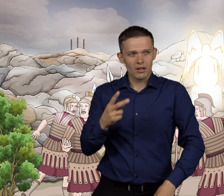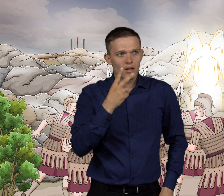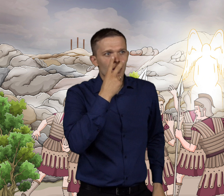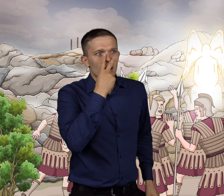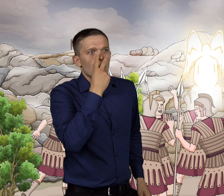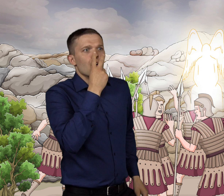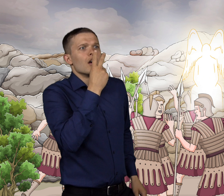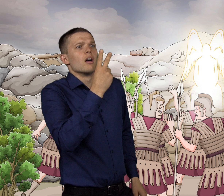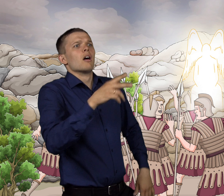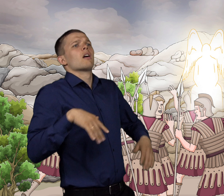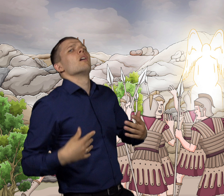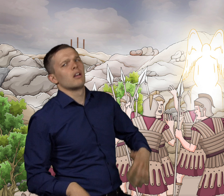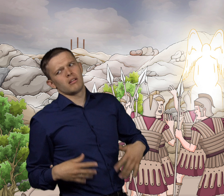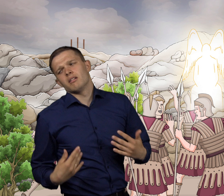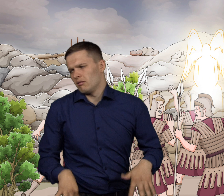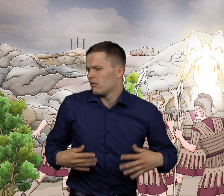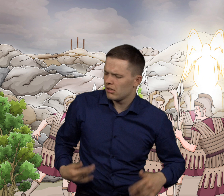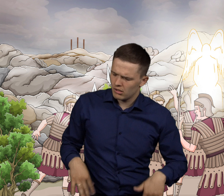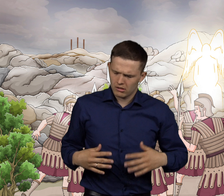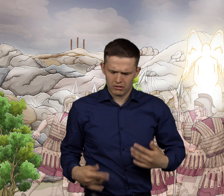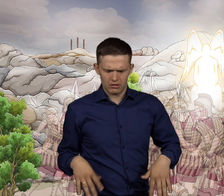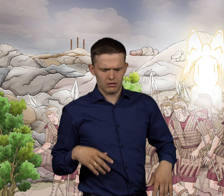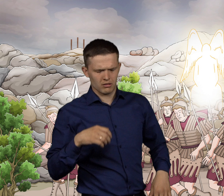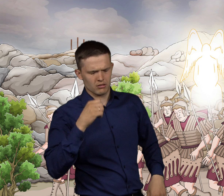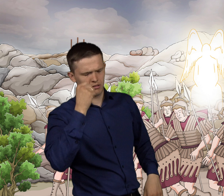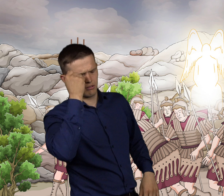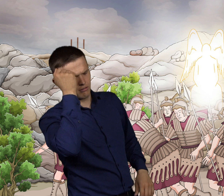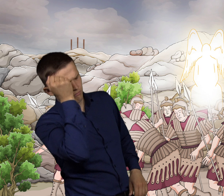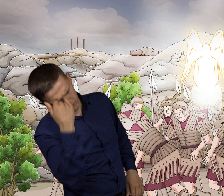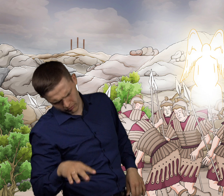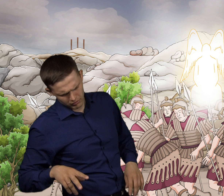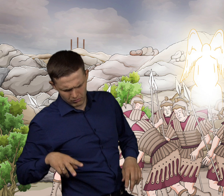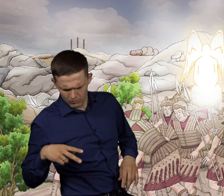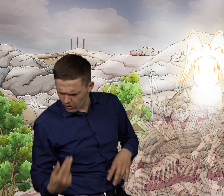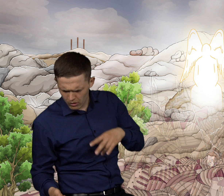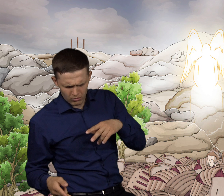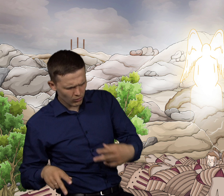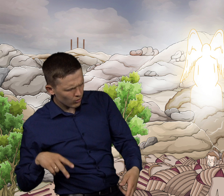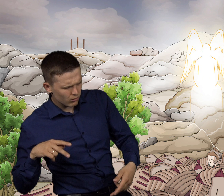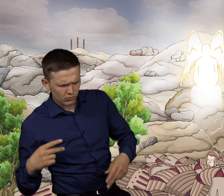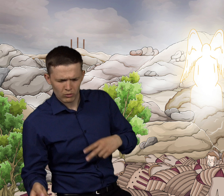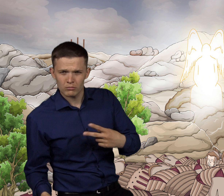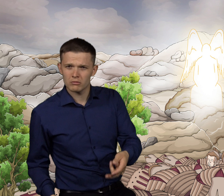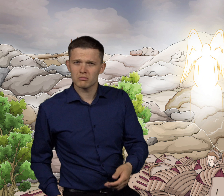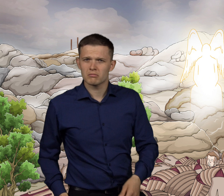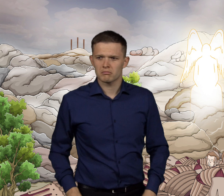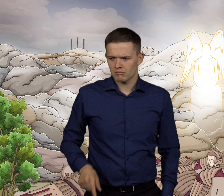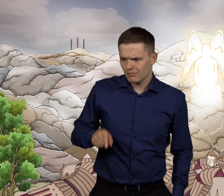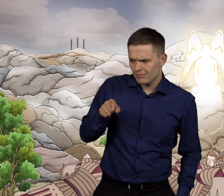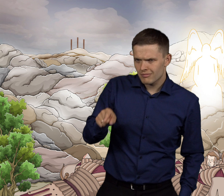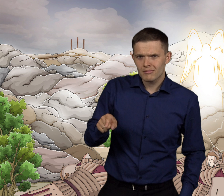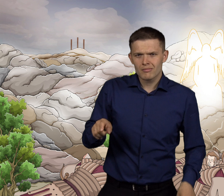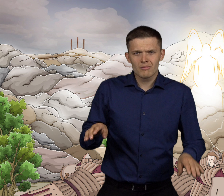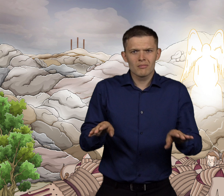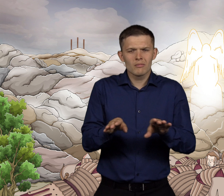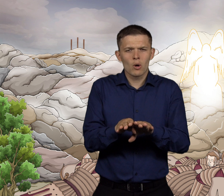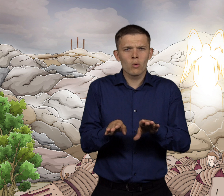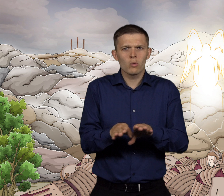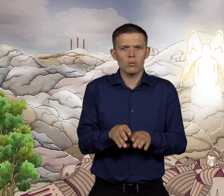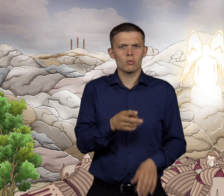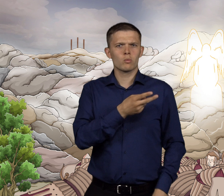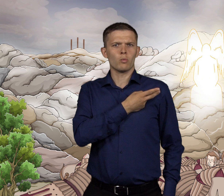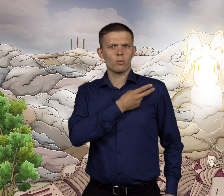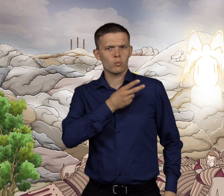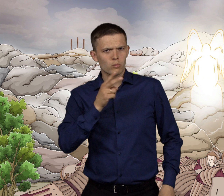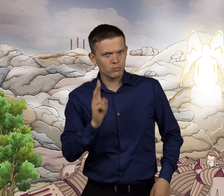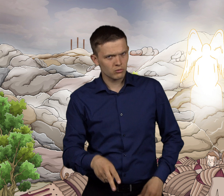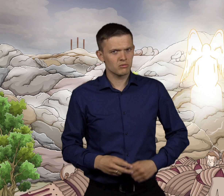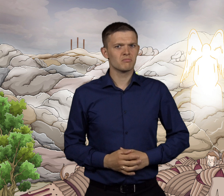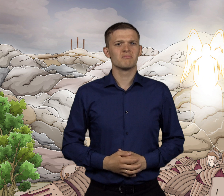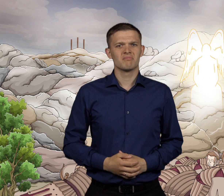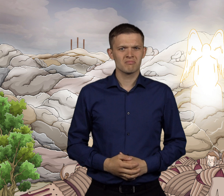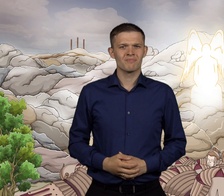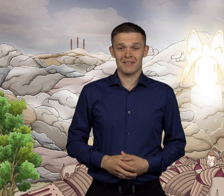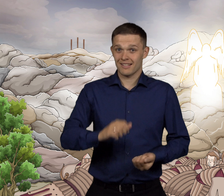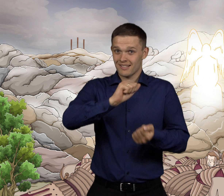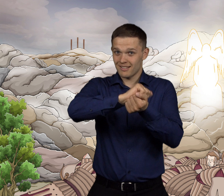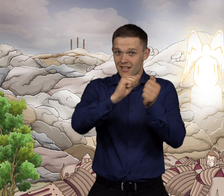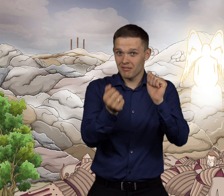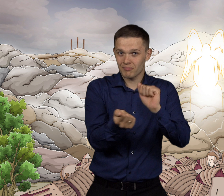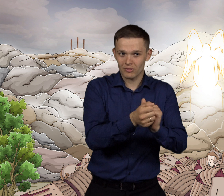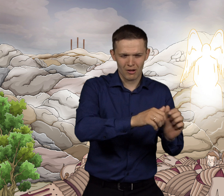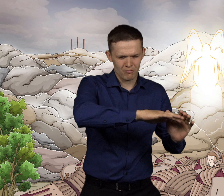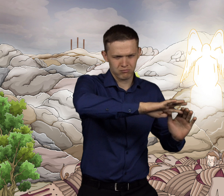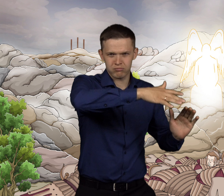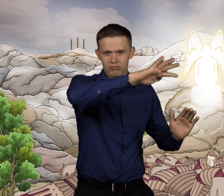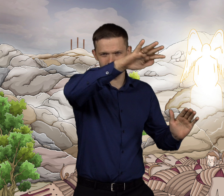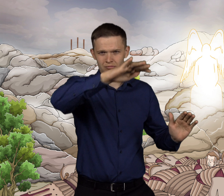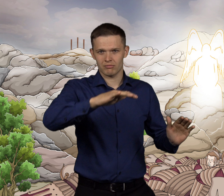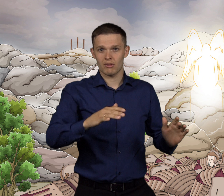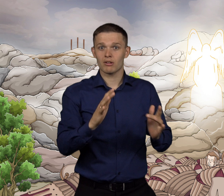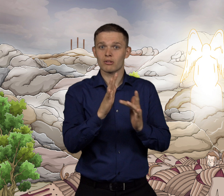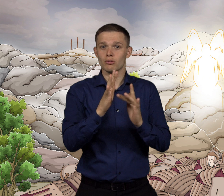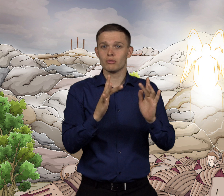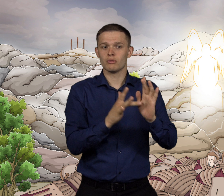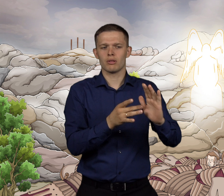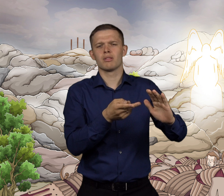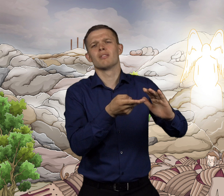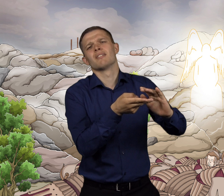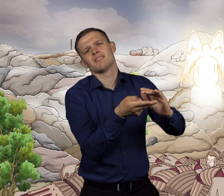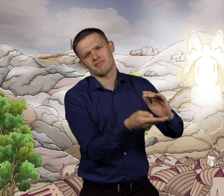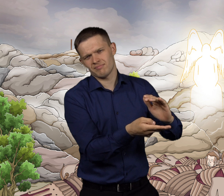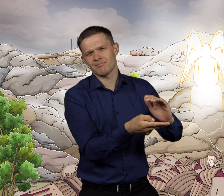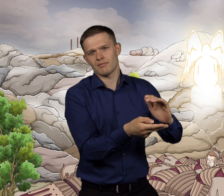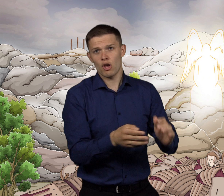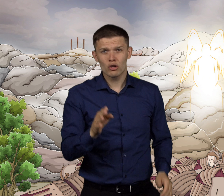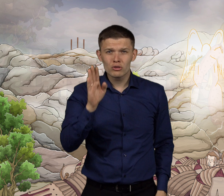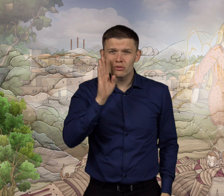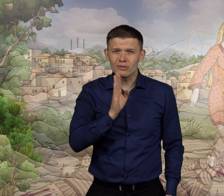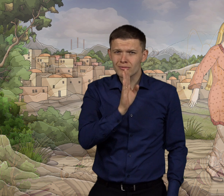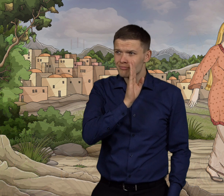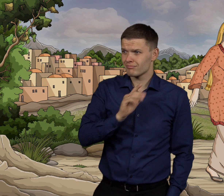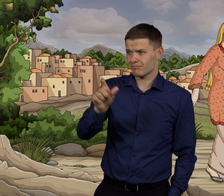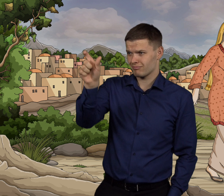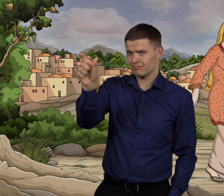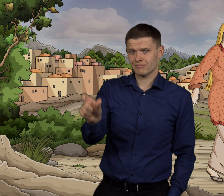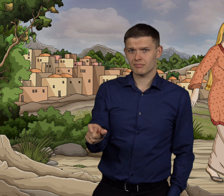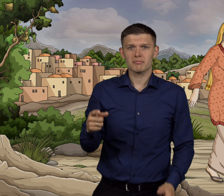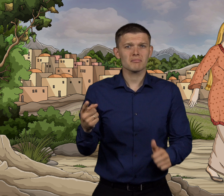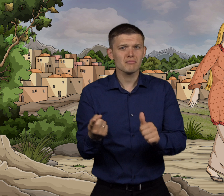The guards trembled in fear of him and became like dead men.